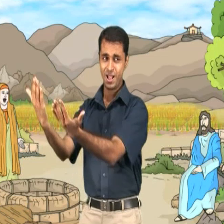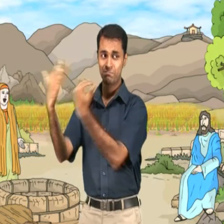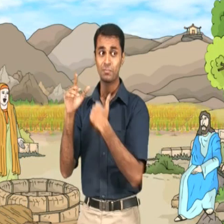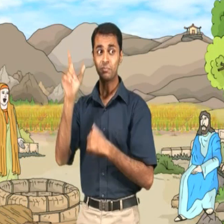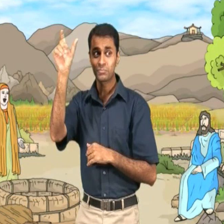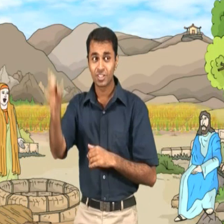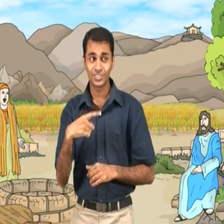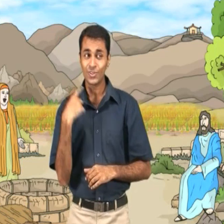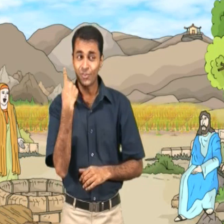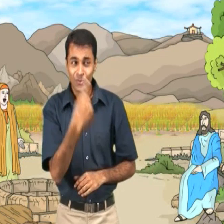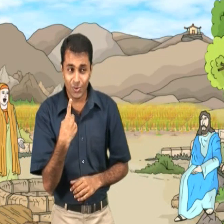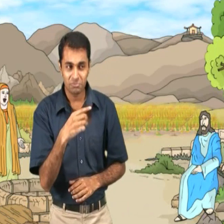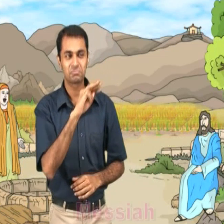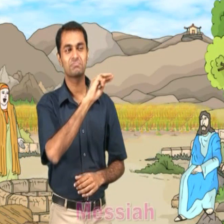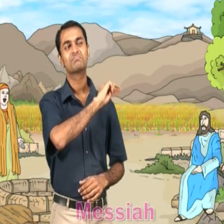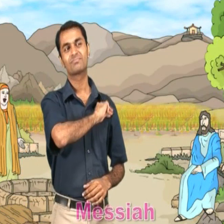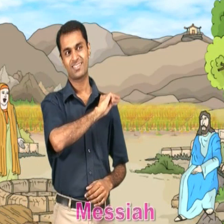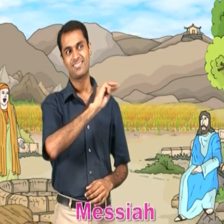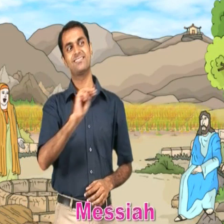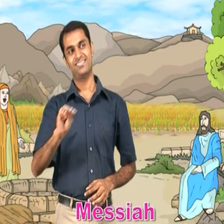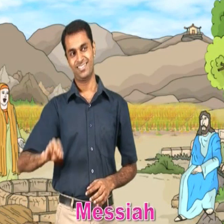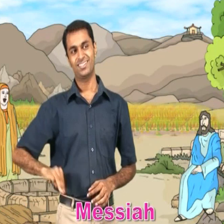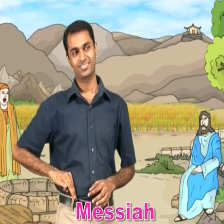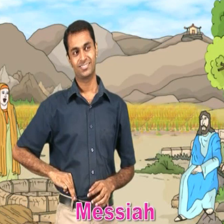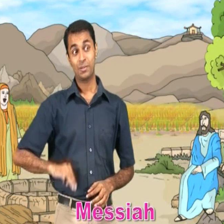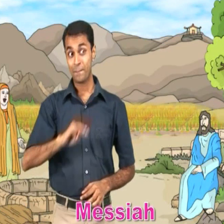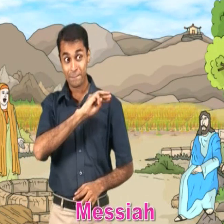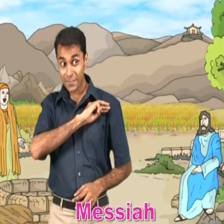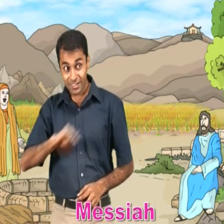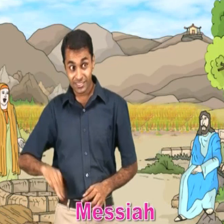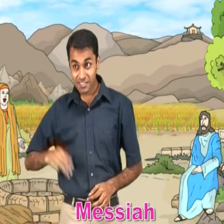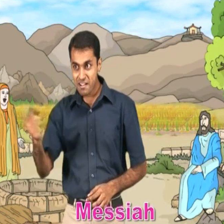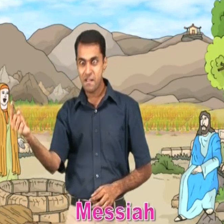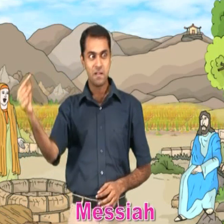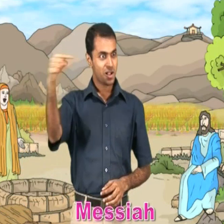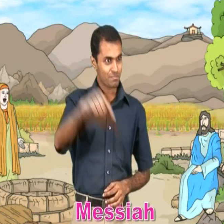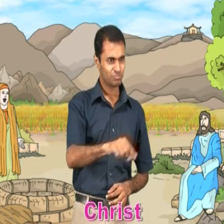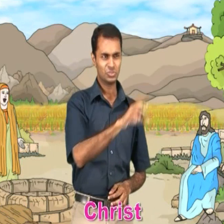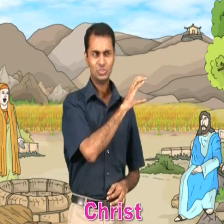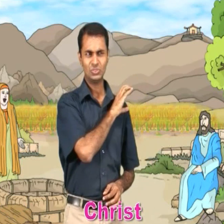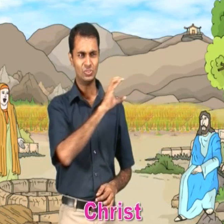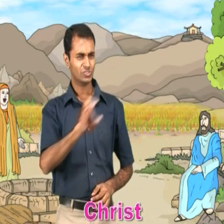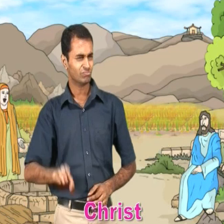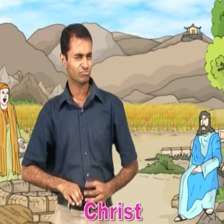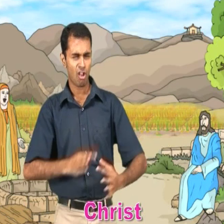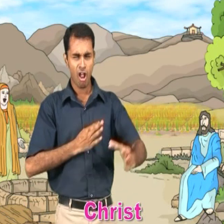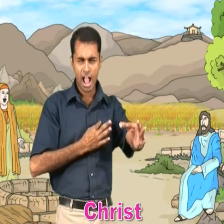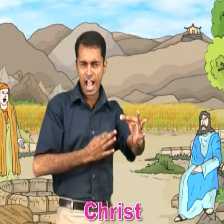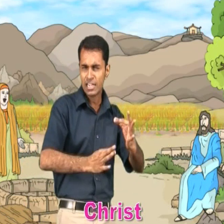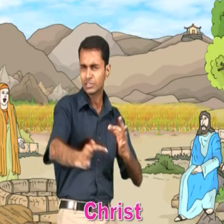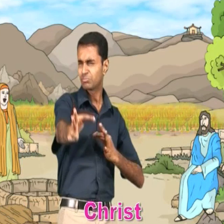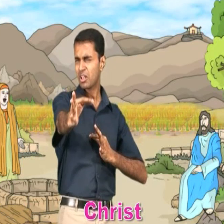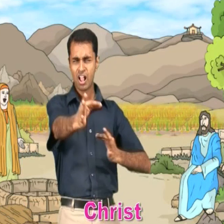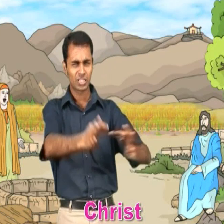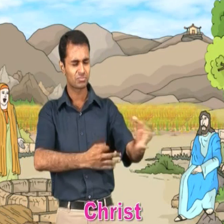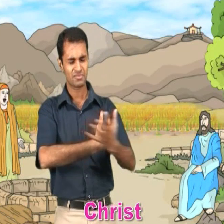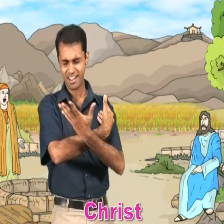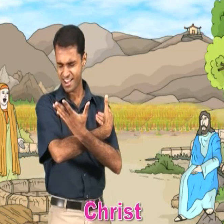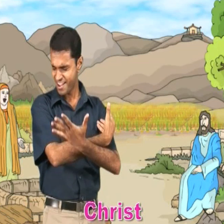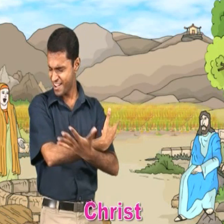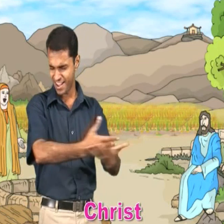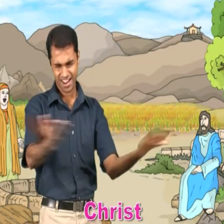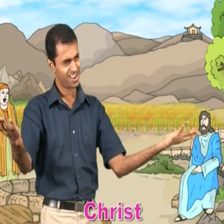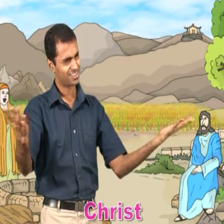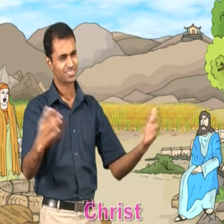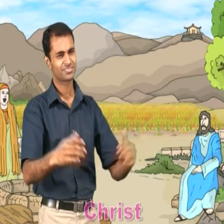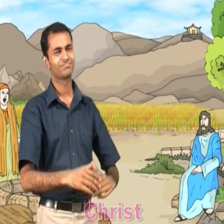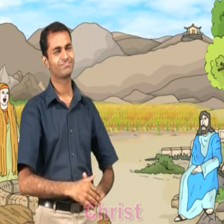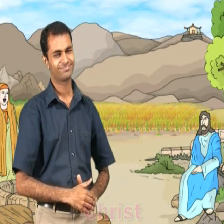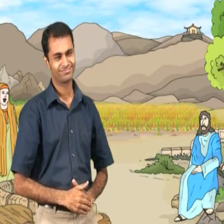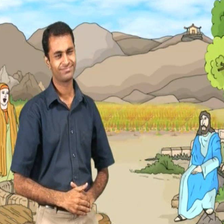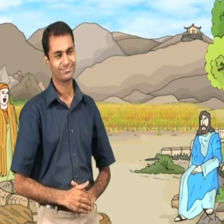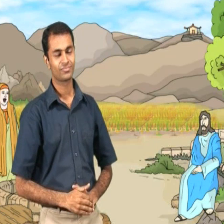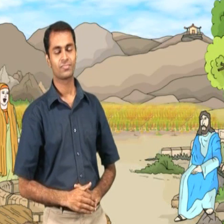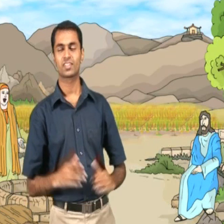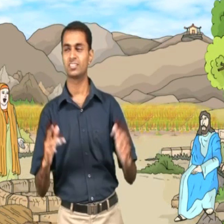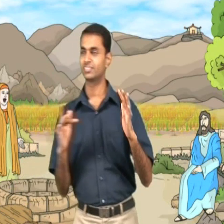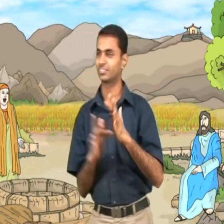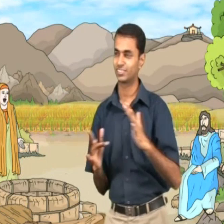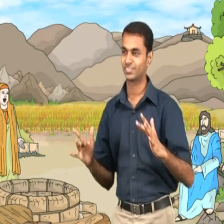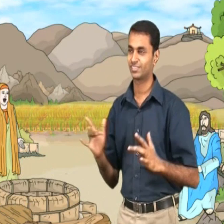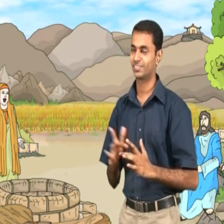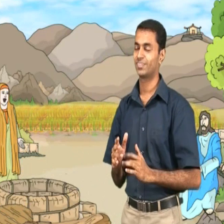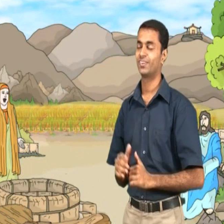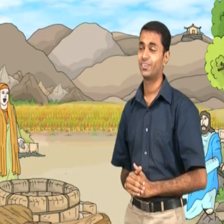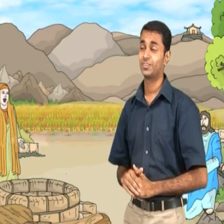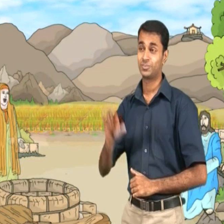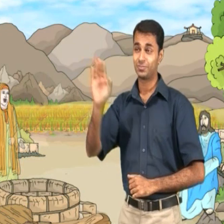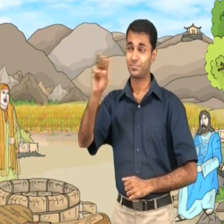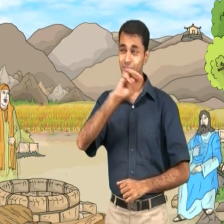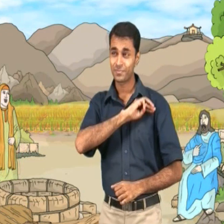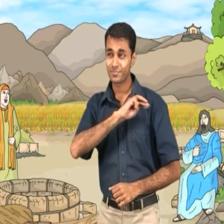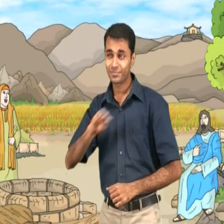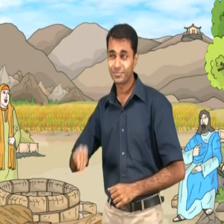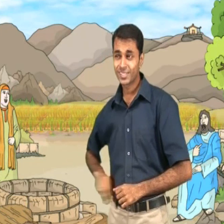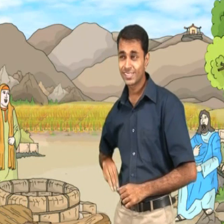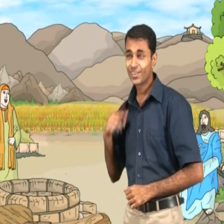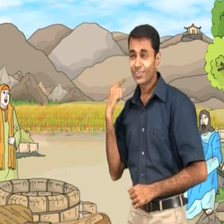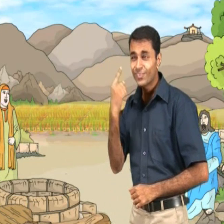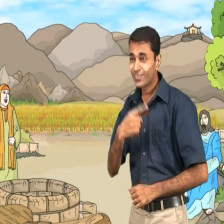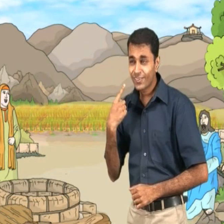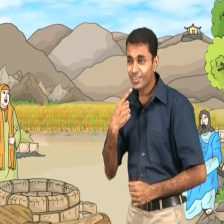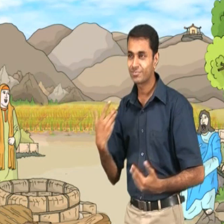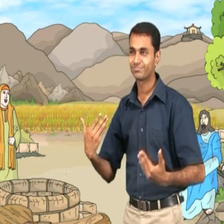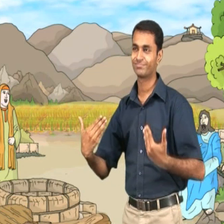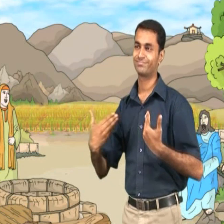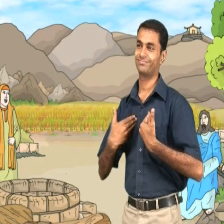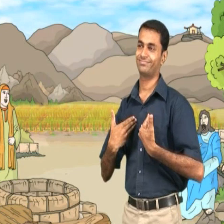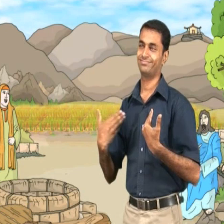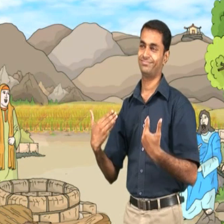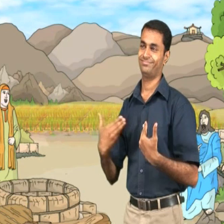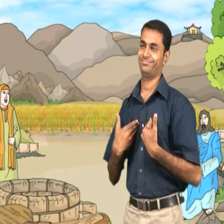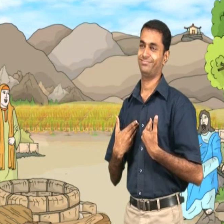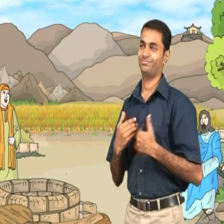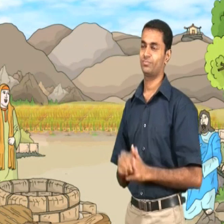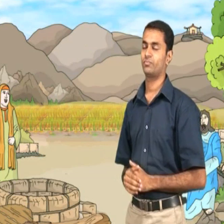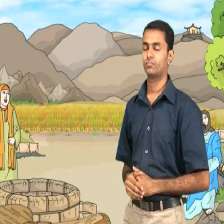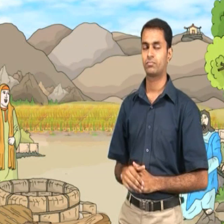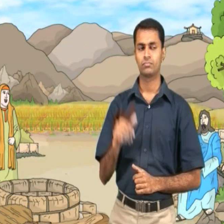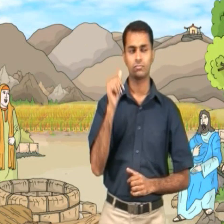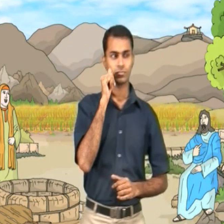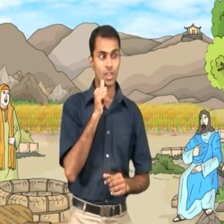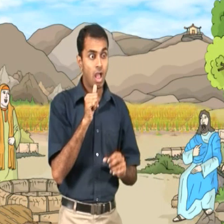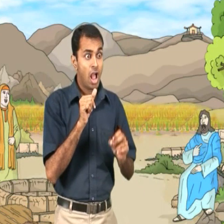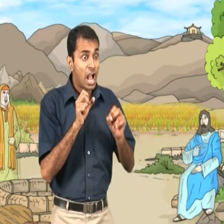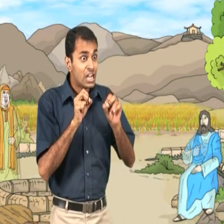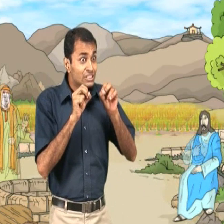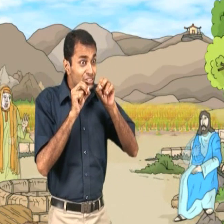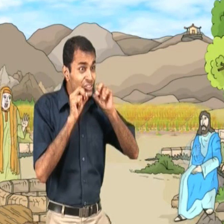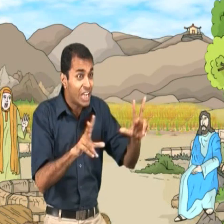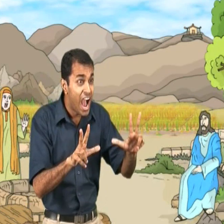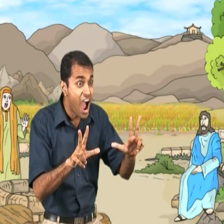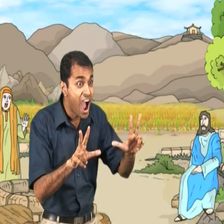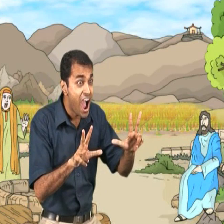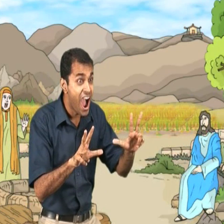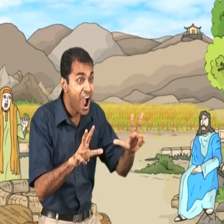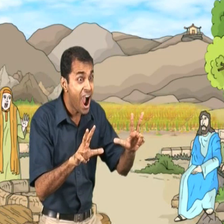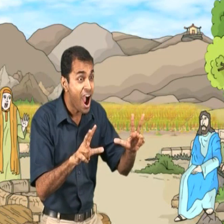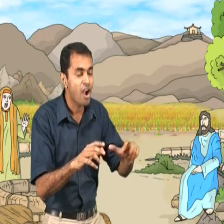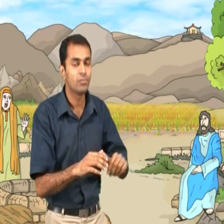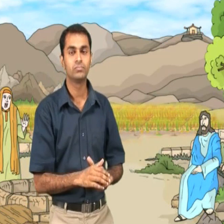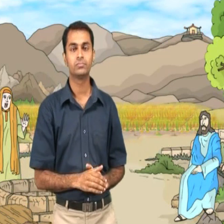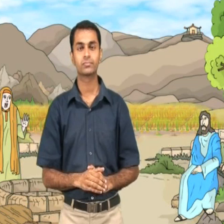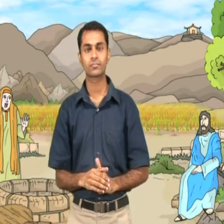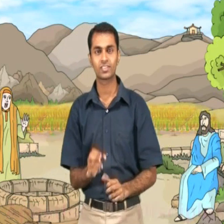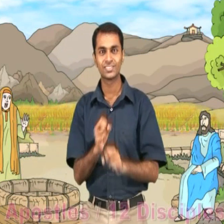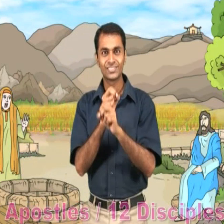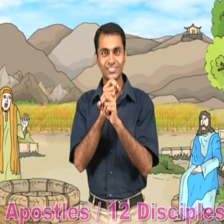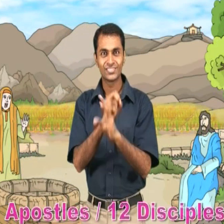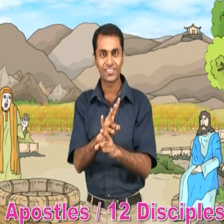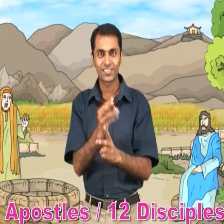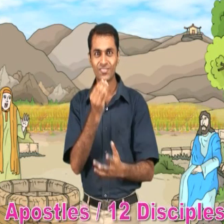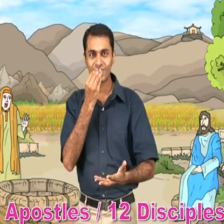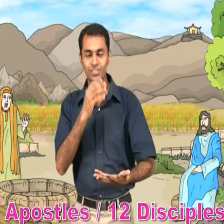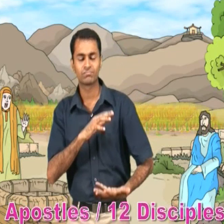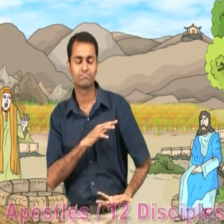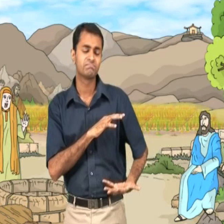The woman said, “I know that Messiah” (called Christ) “is coming. When He comes, He will explain everything to us.” Jesus answered, “I who speak to you am He.”